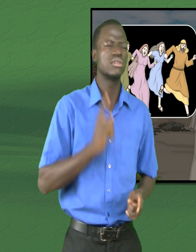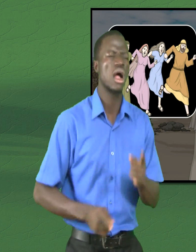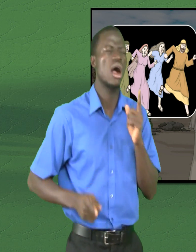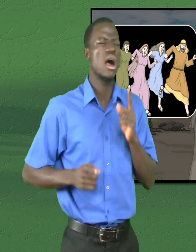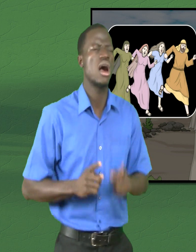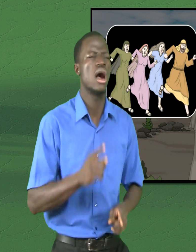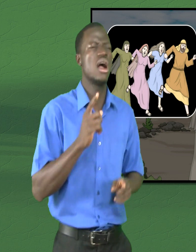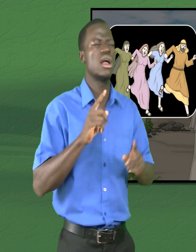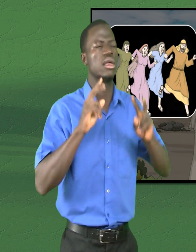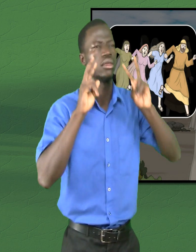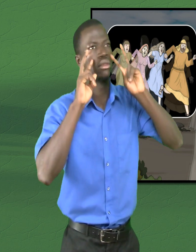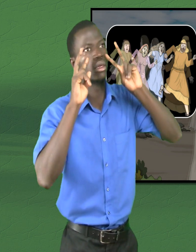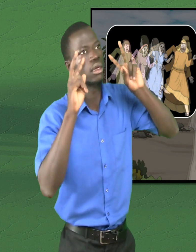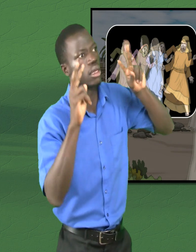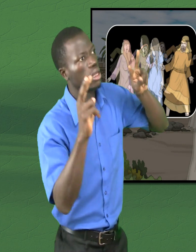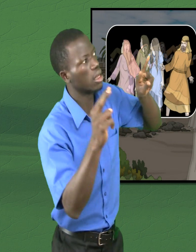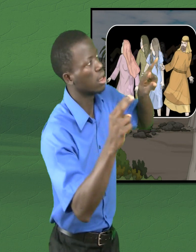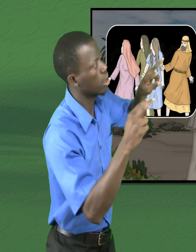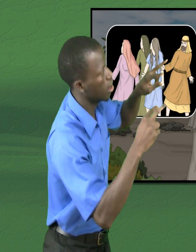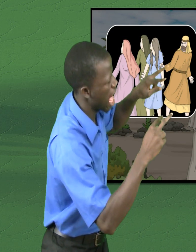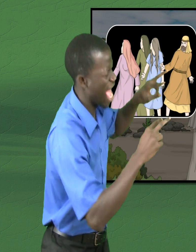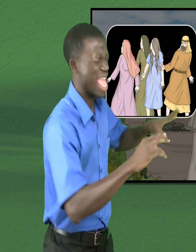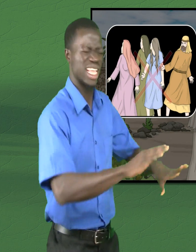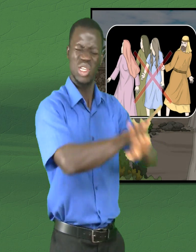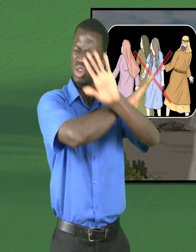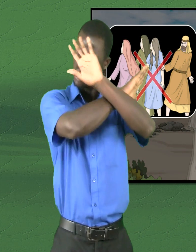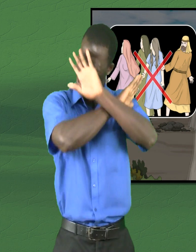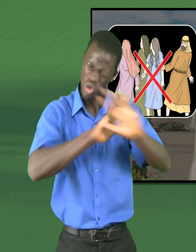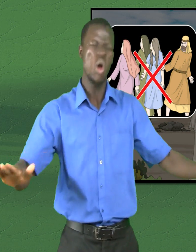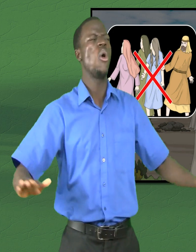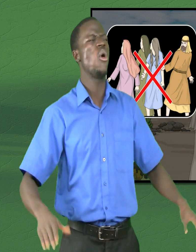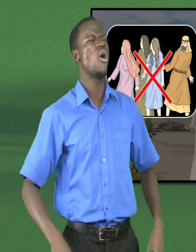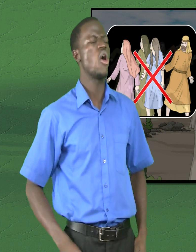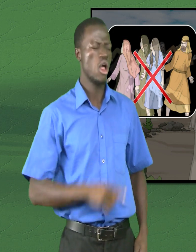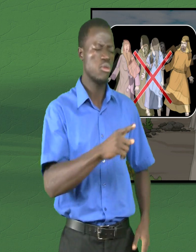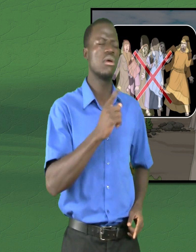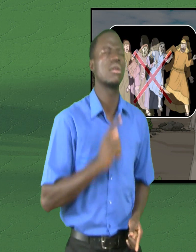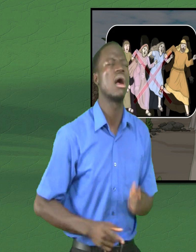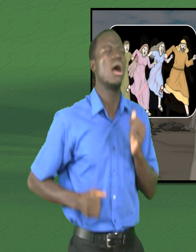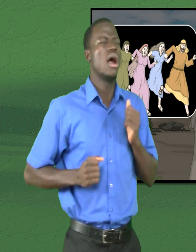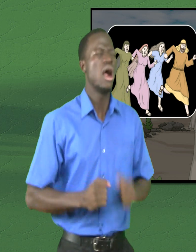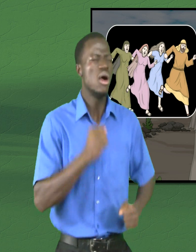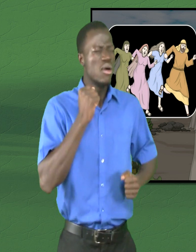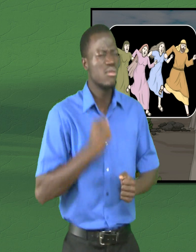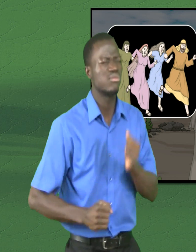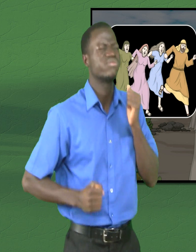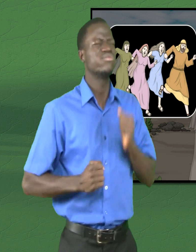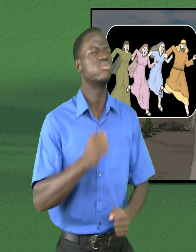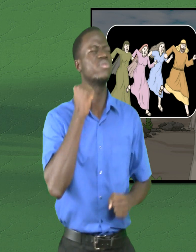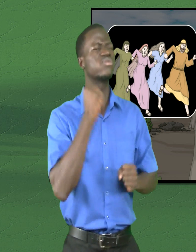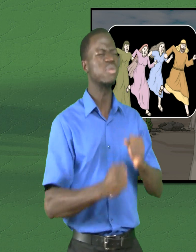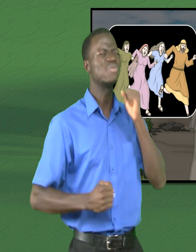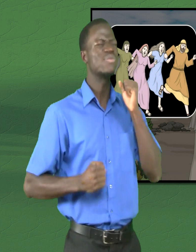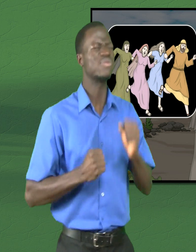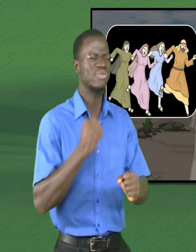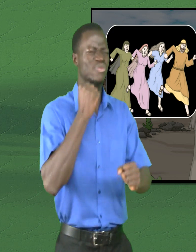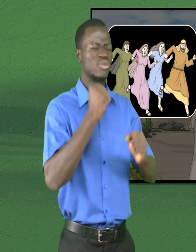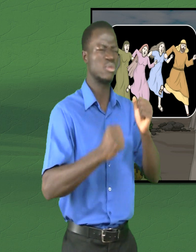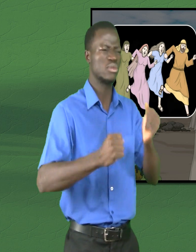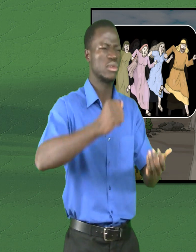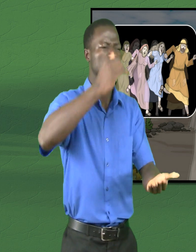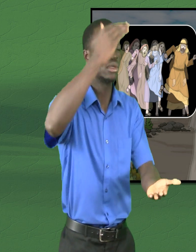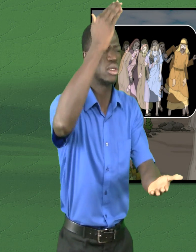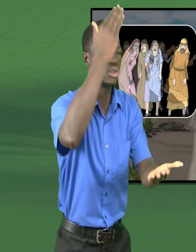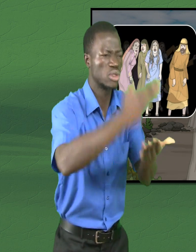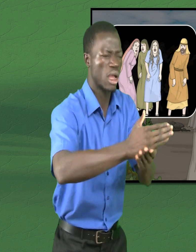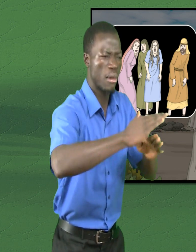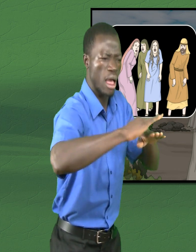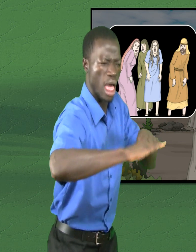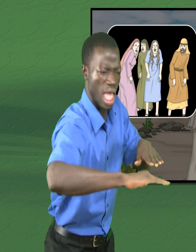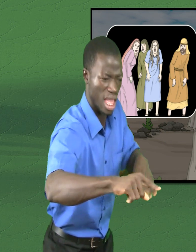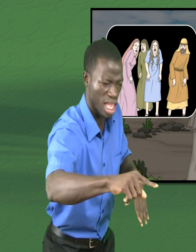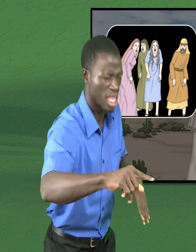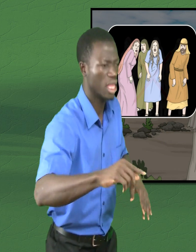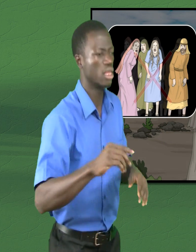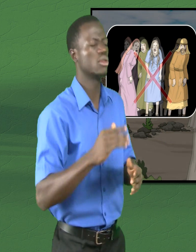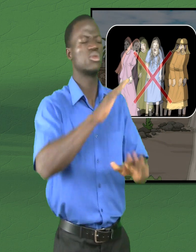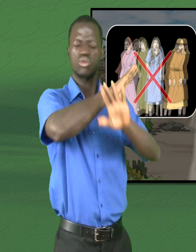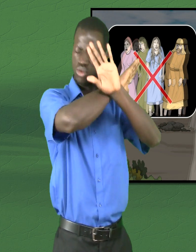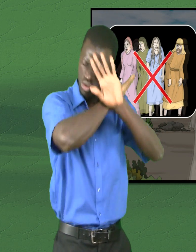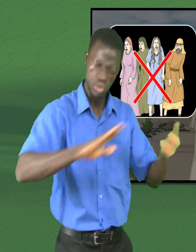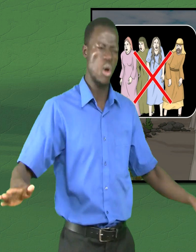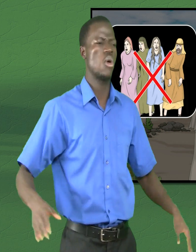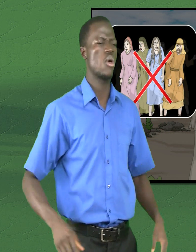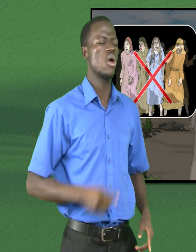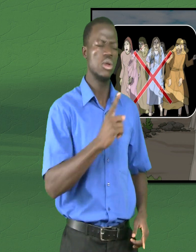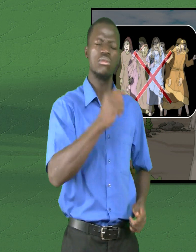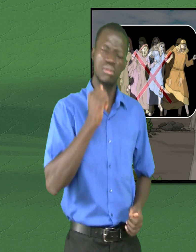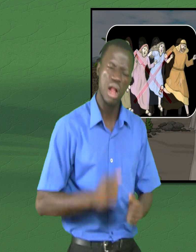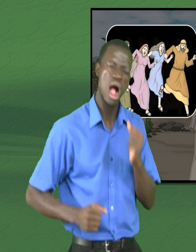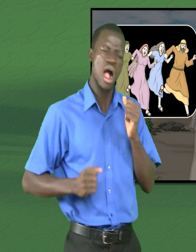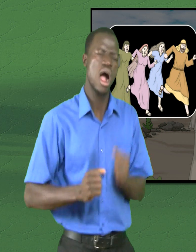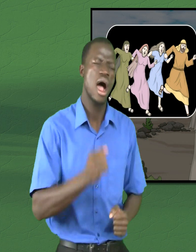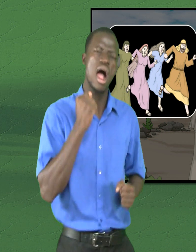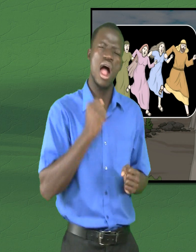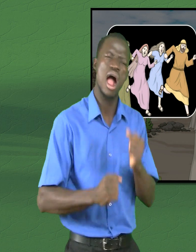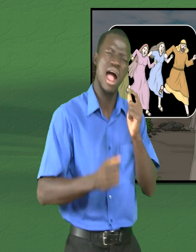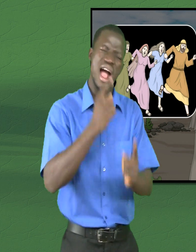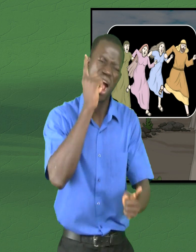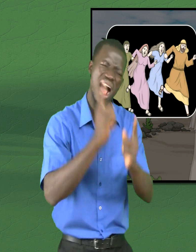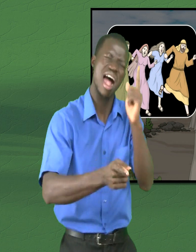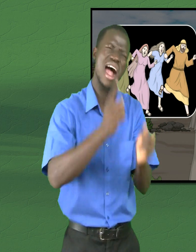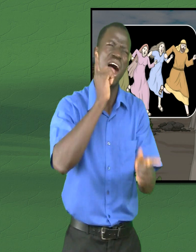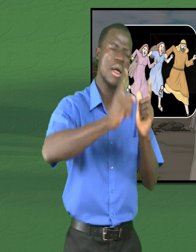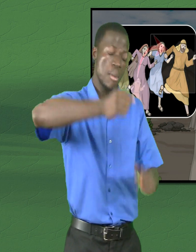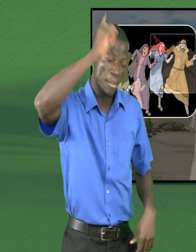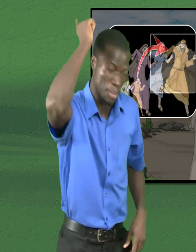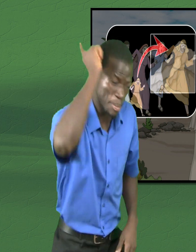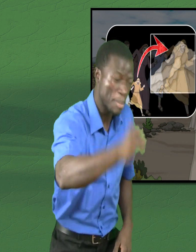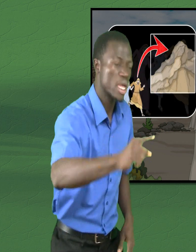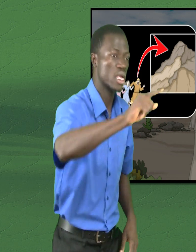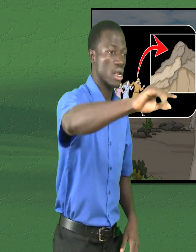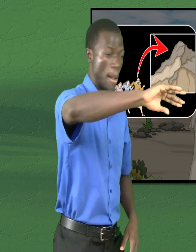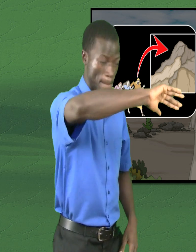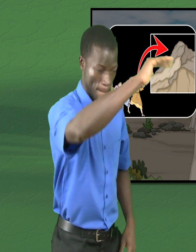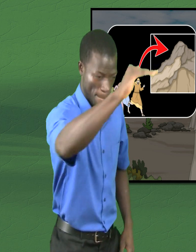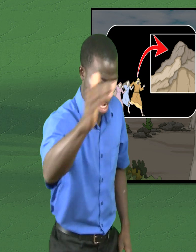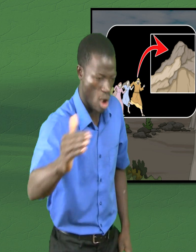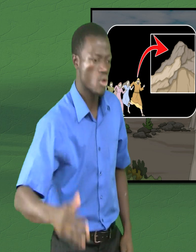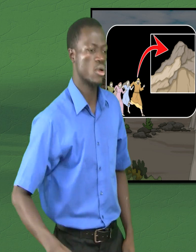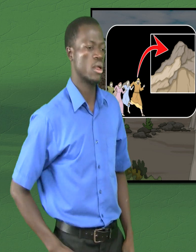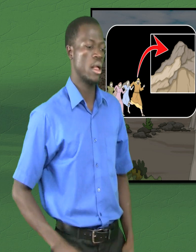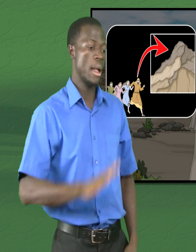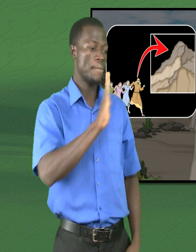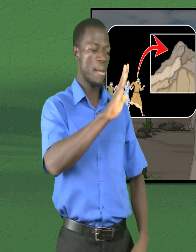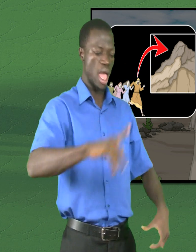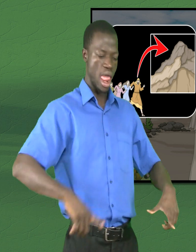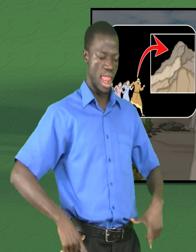Do not look back, and do not stop anywhere on the plain!